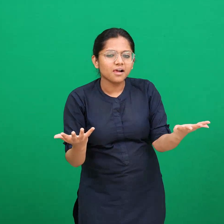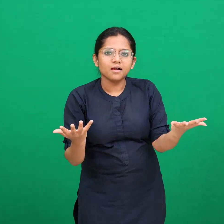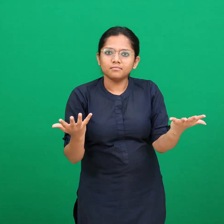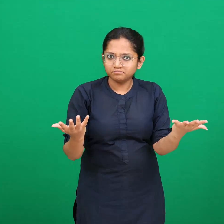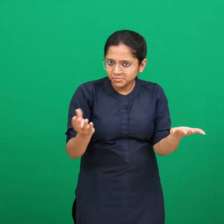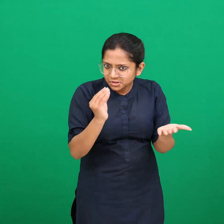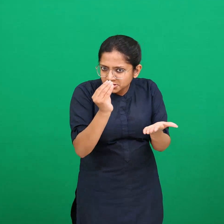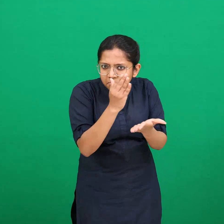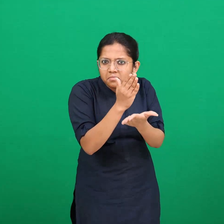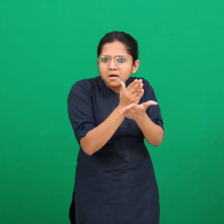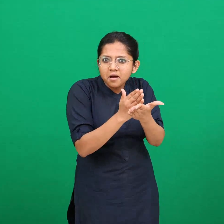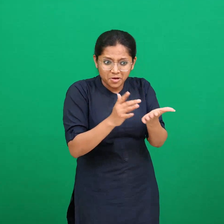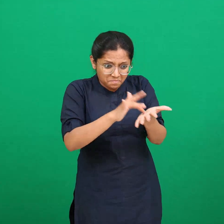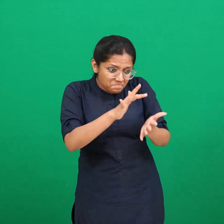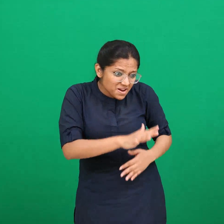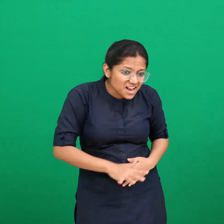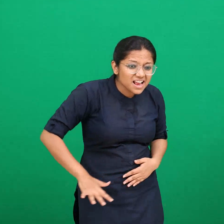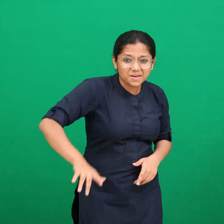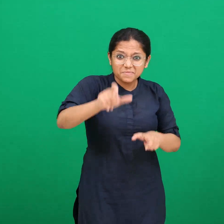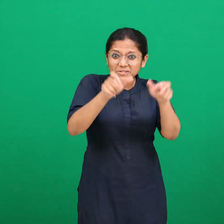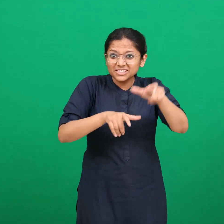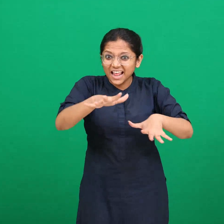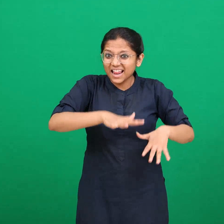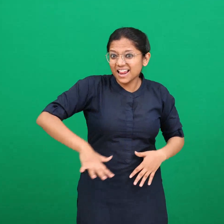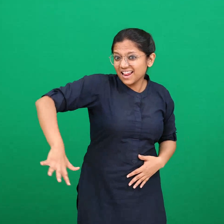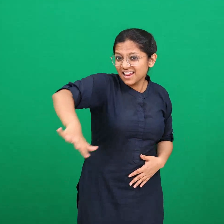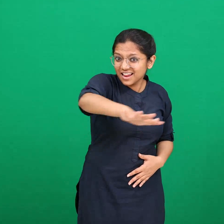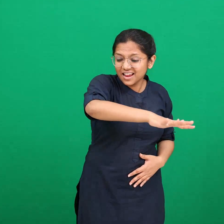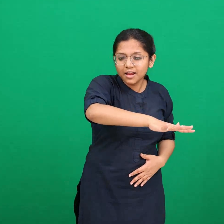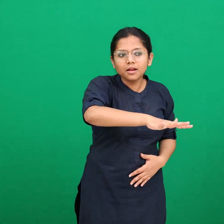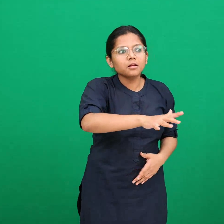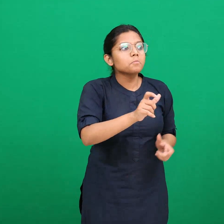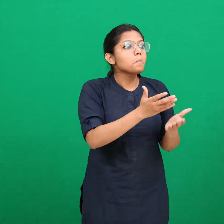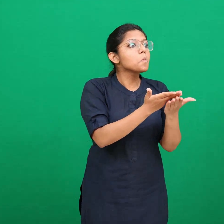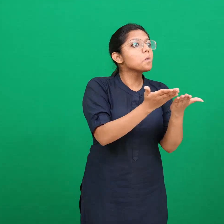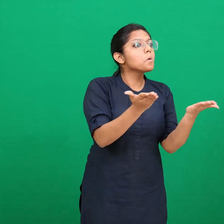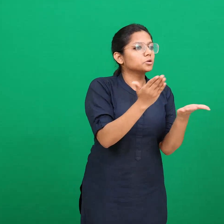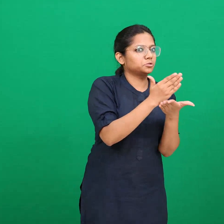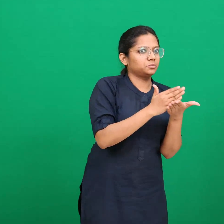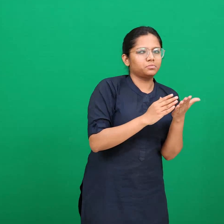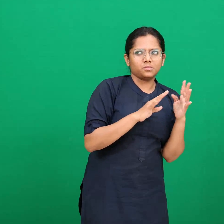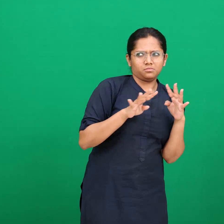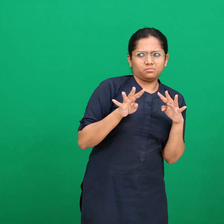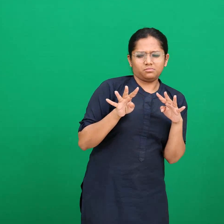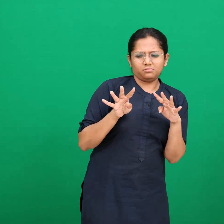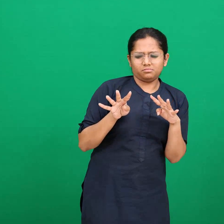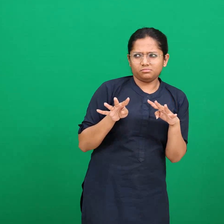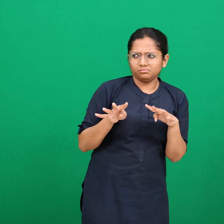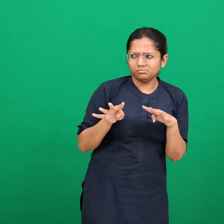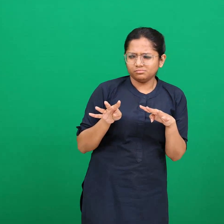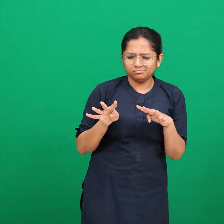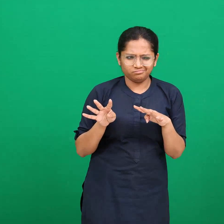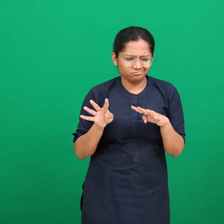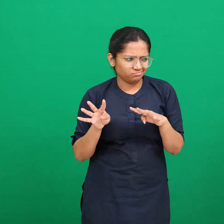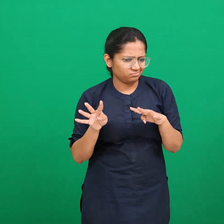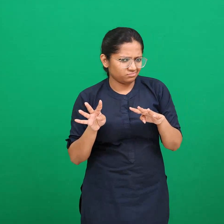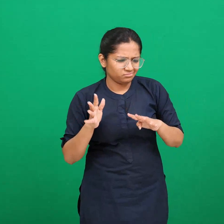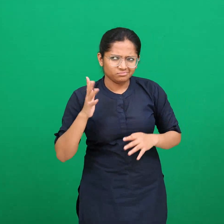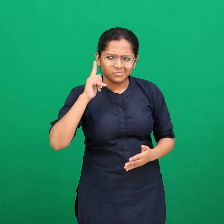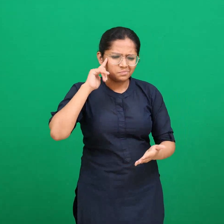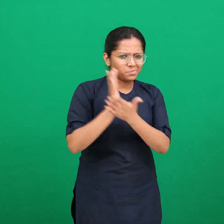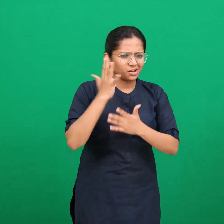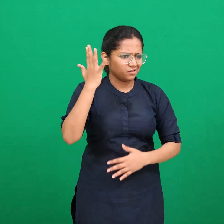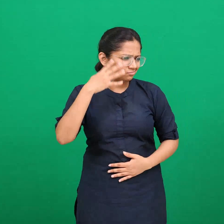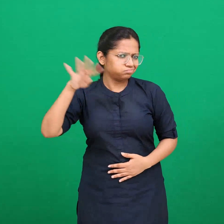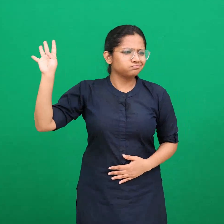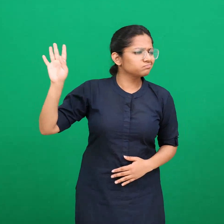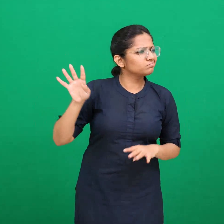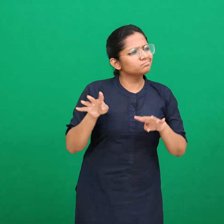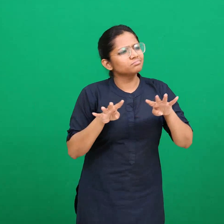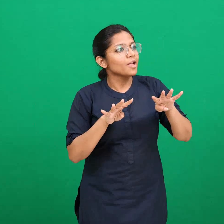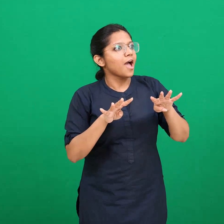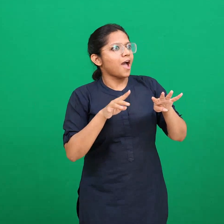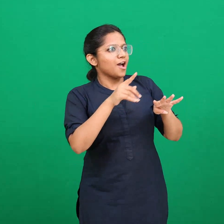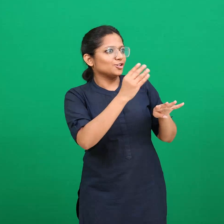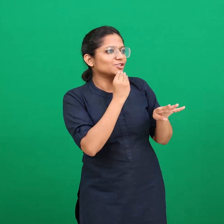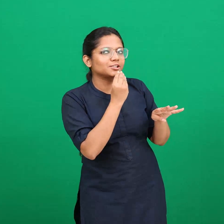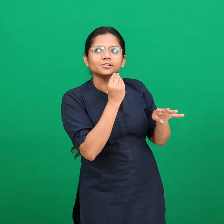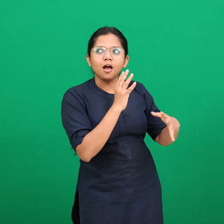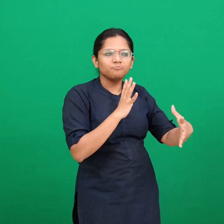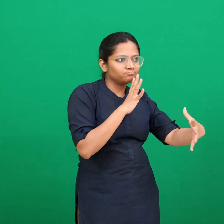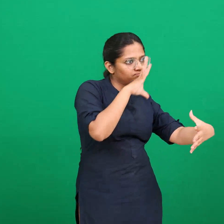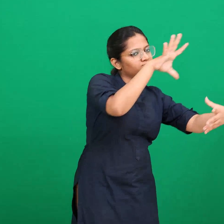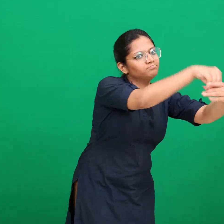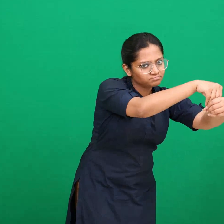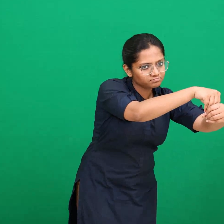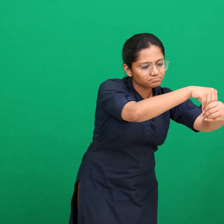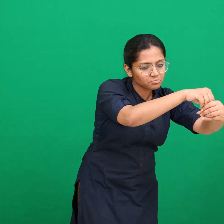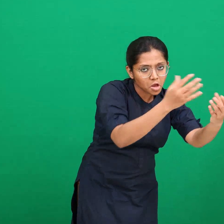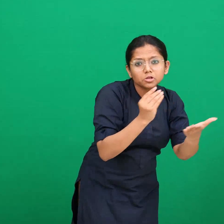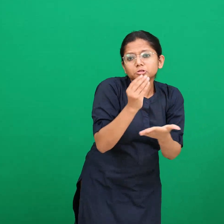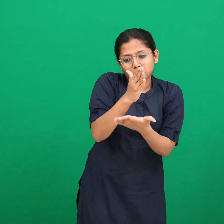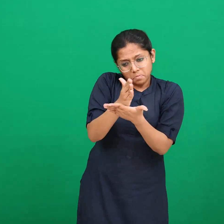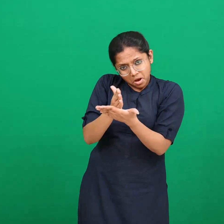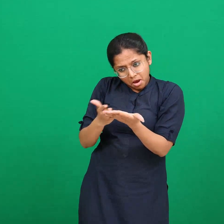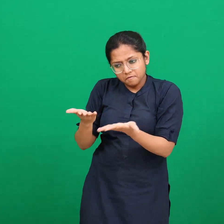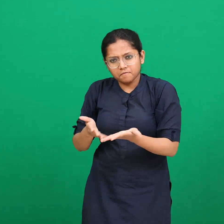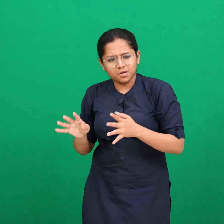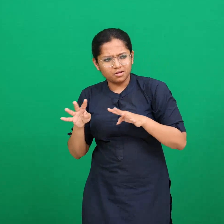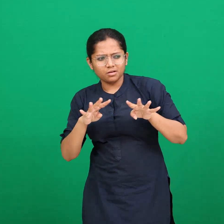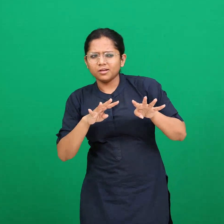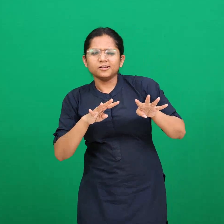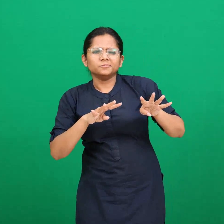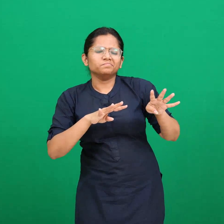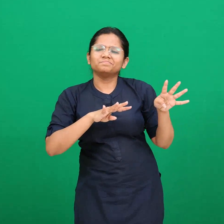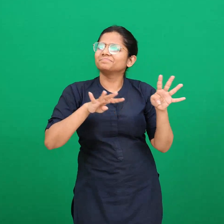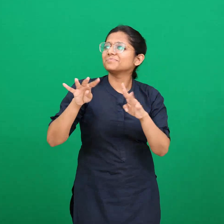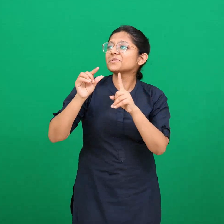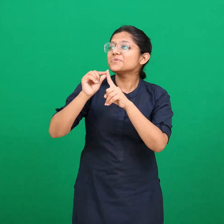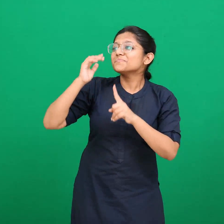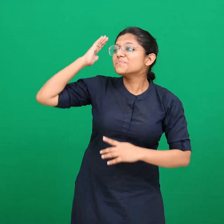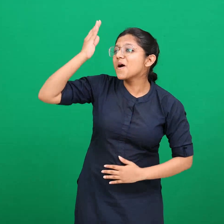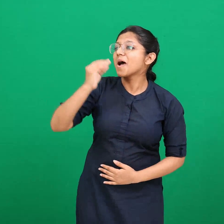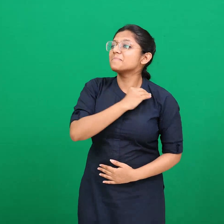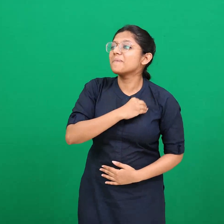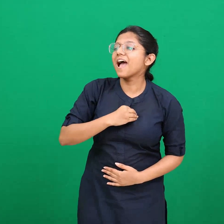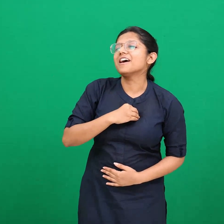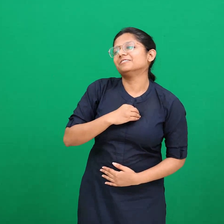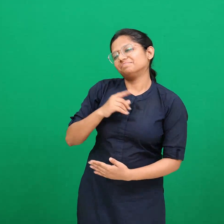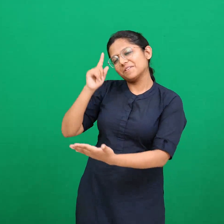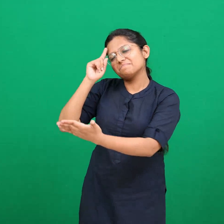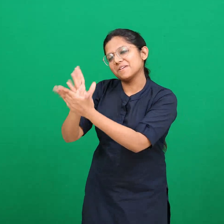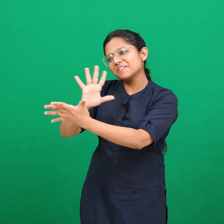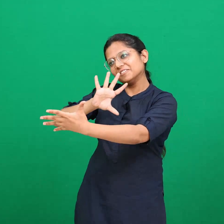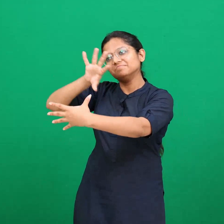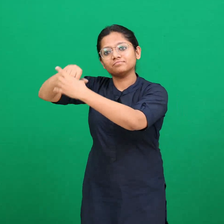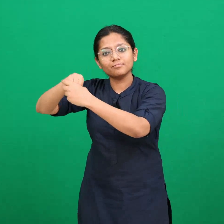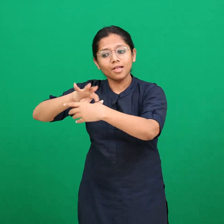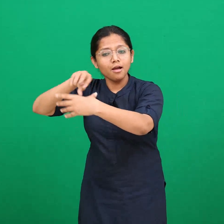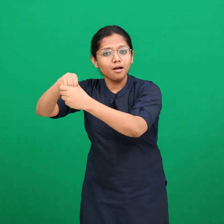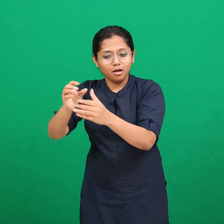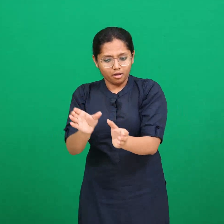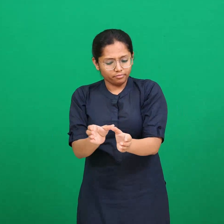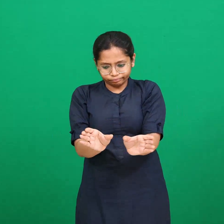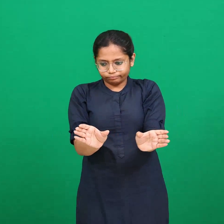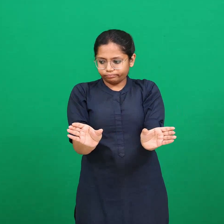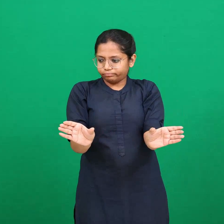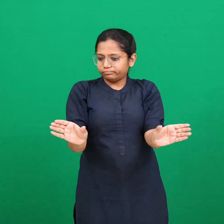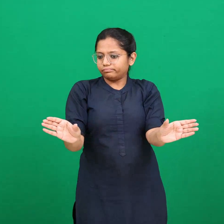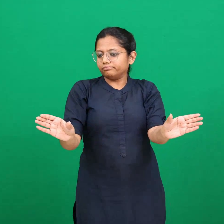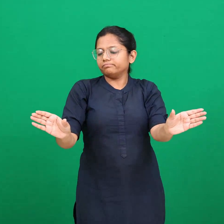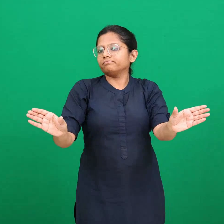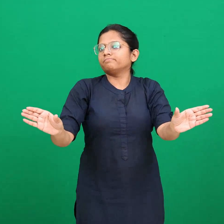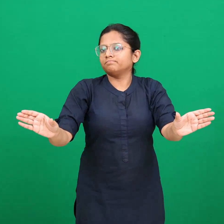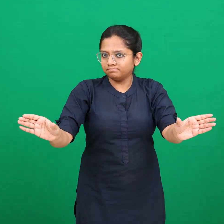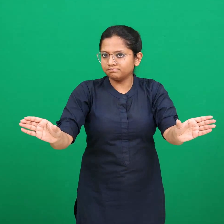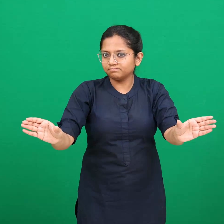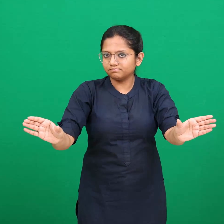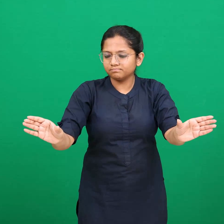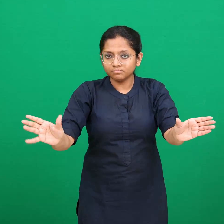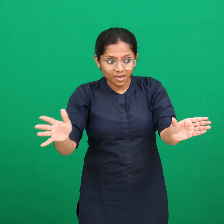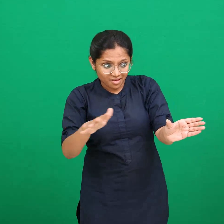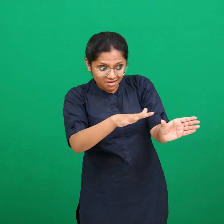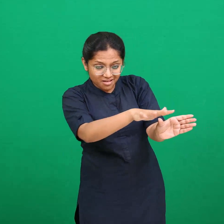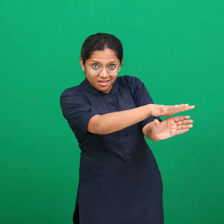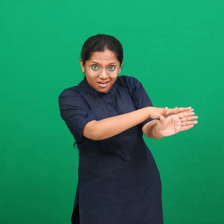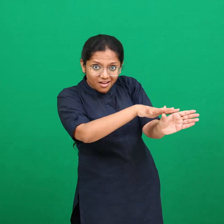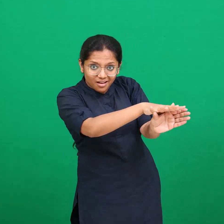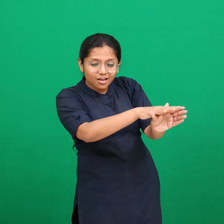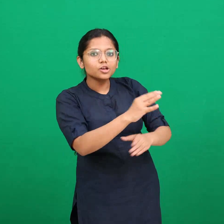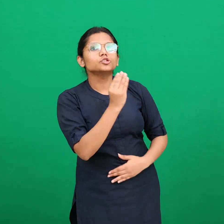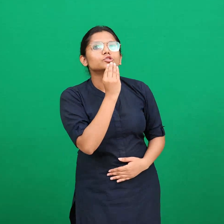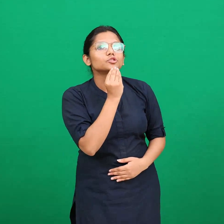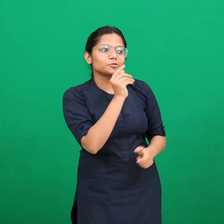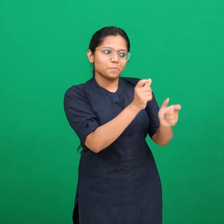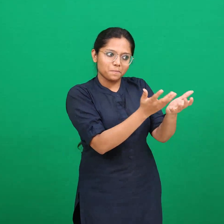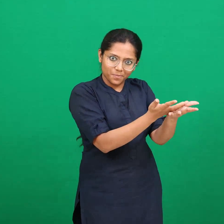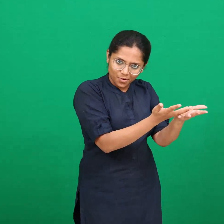Some sided with the Jews, and others with the apostles.